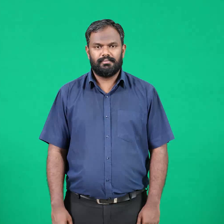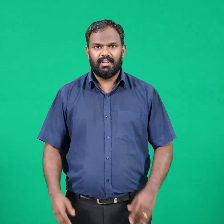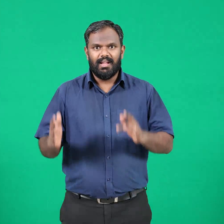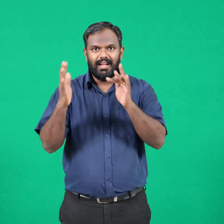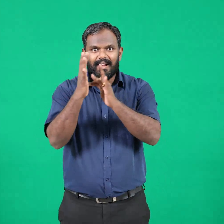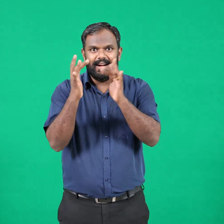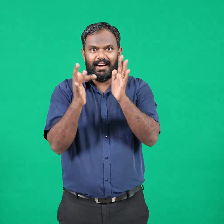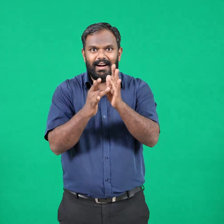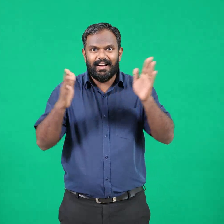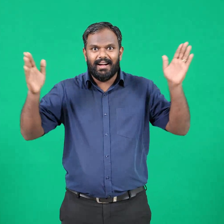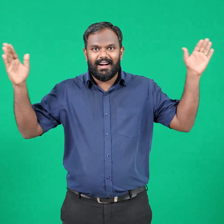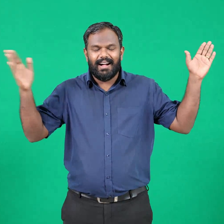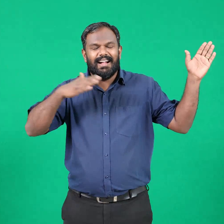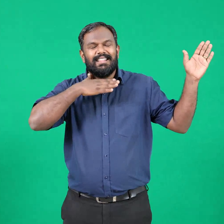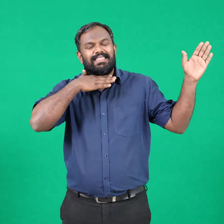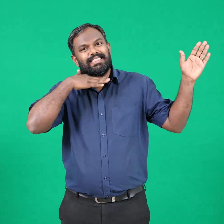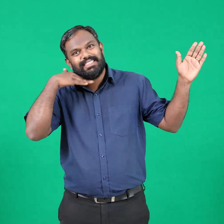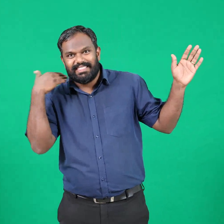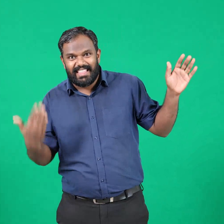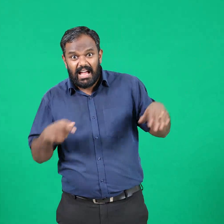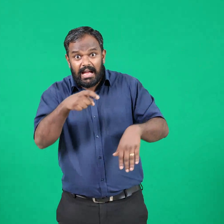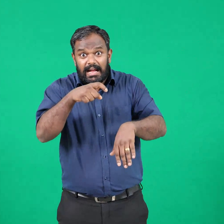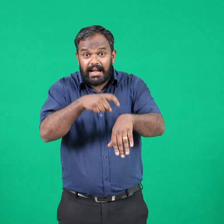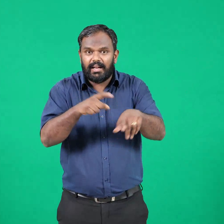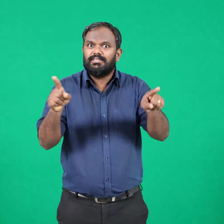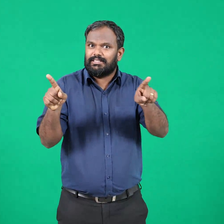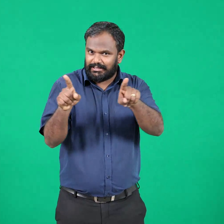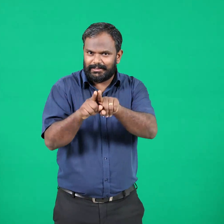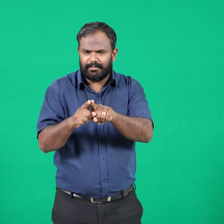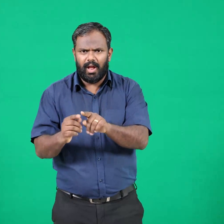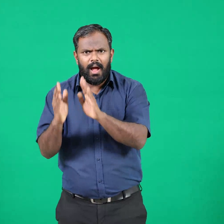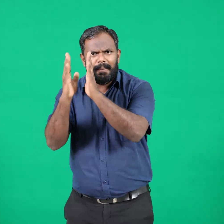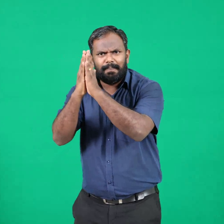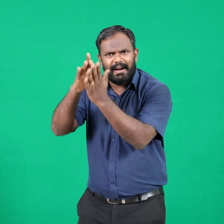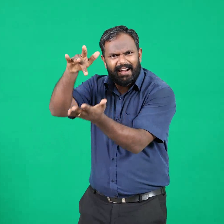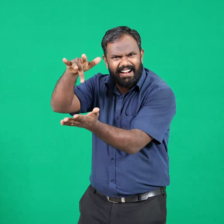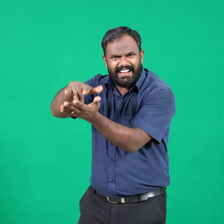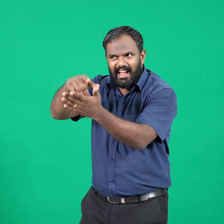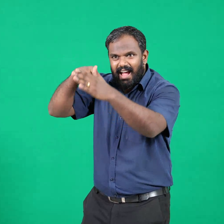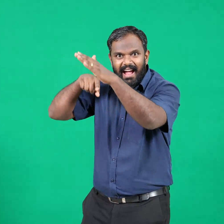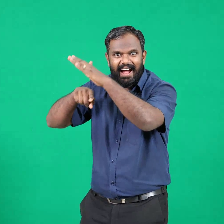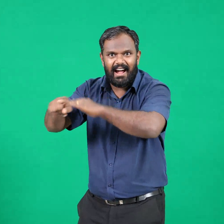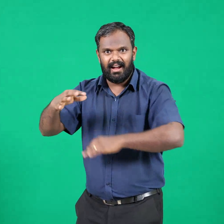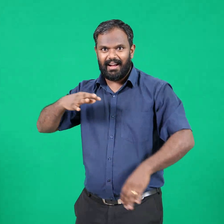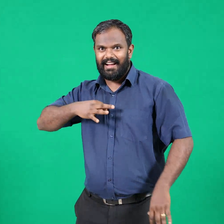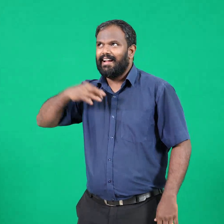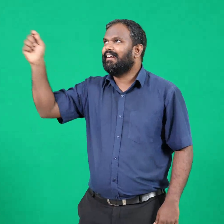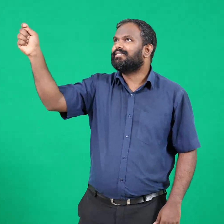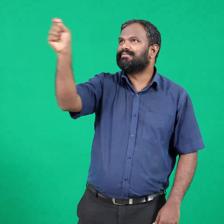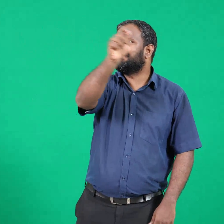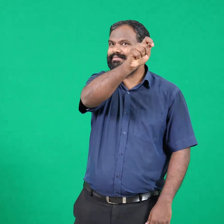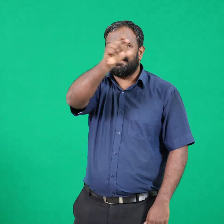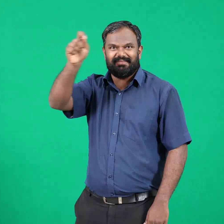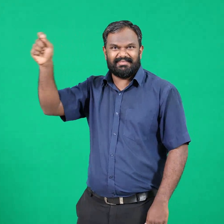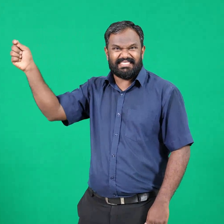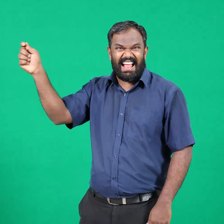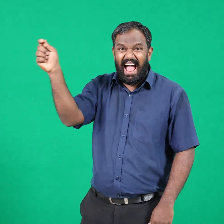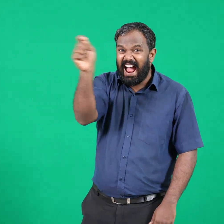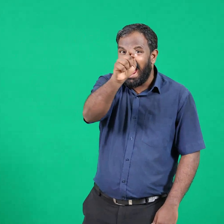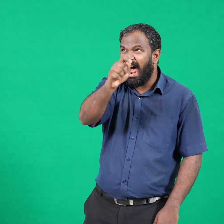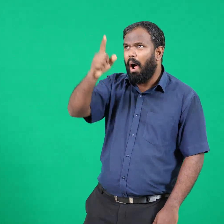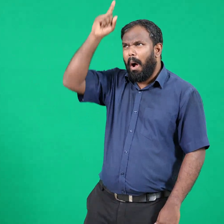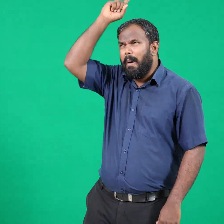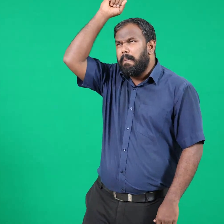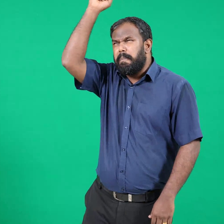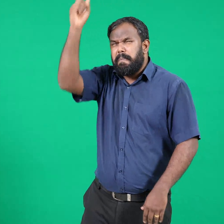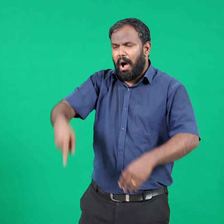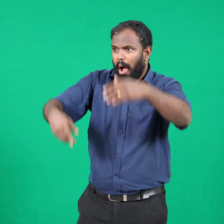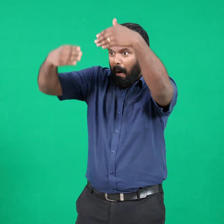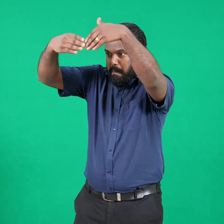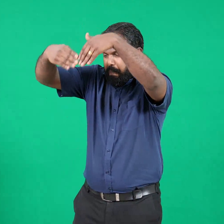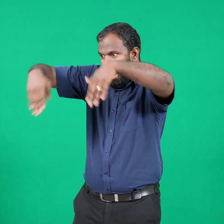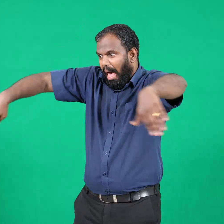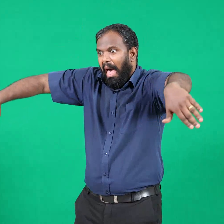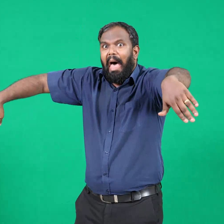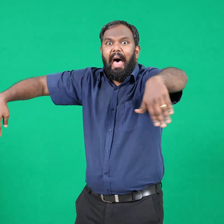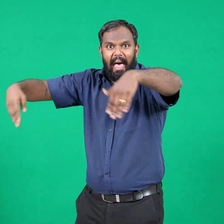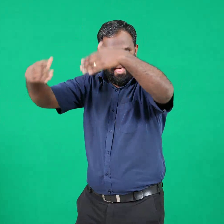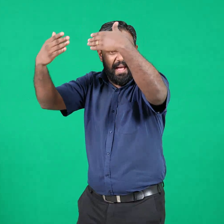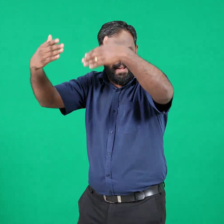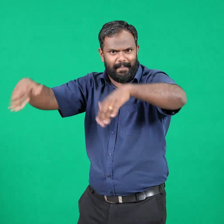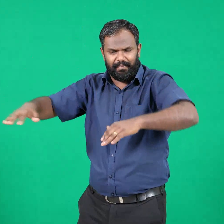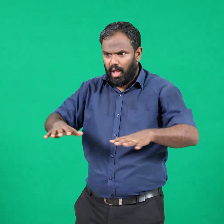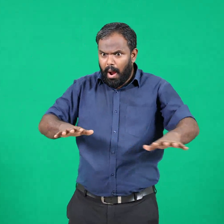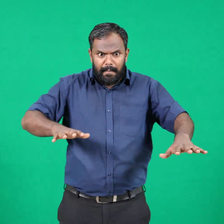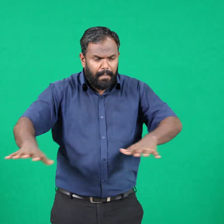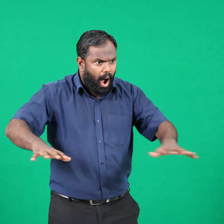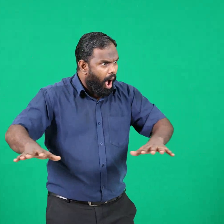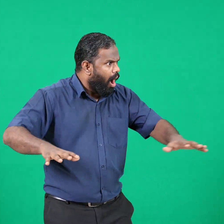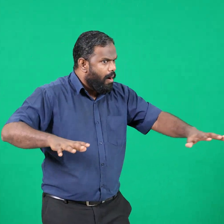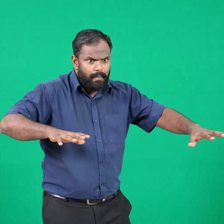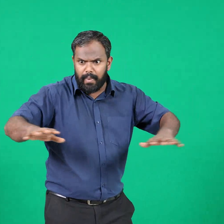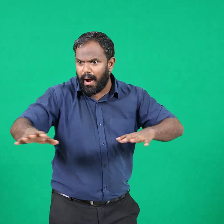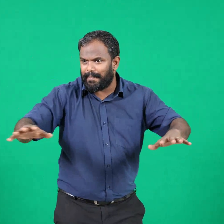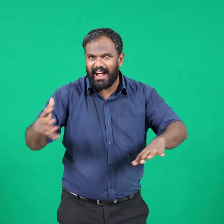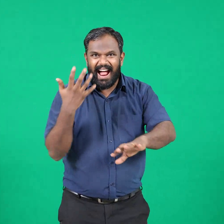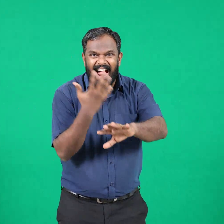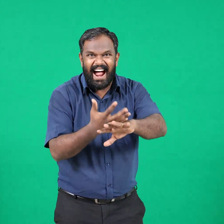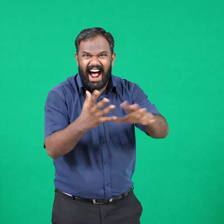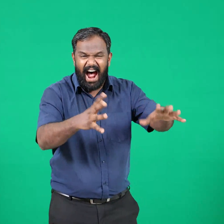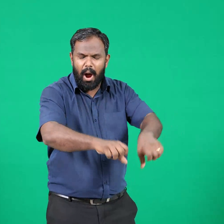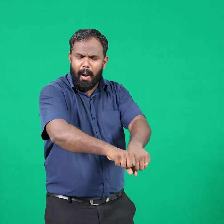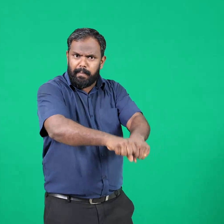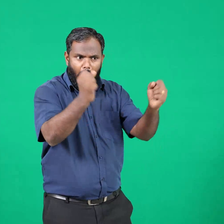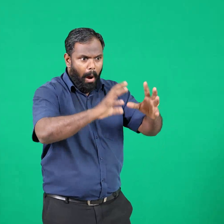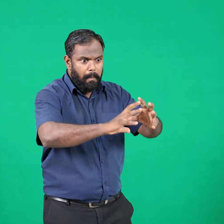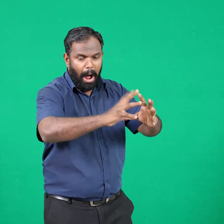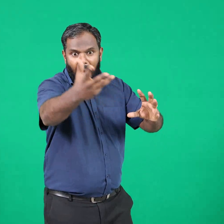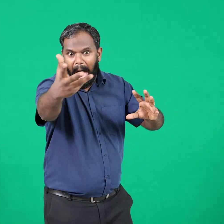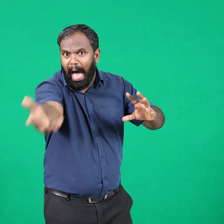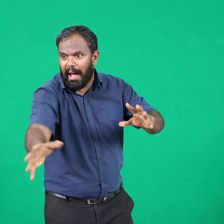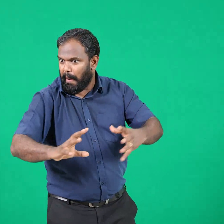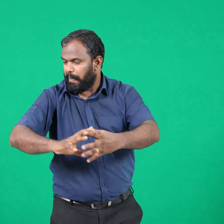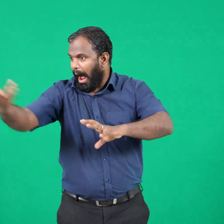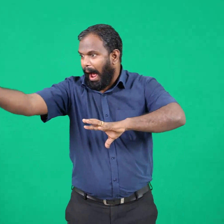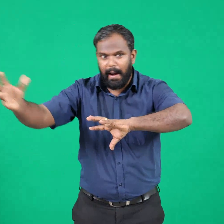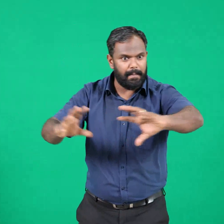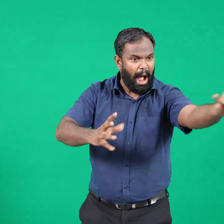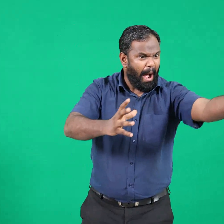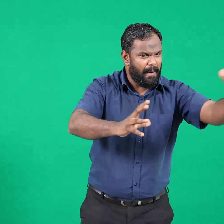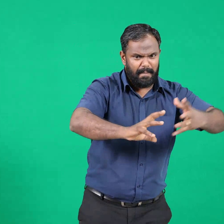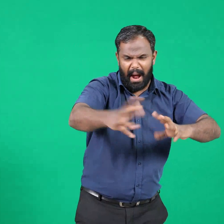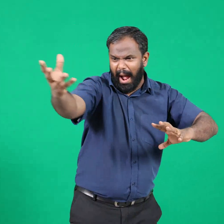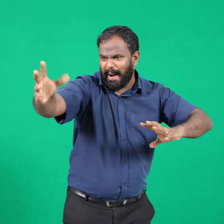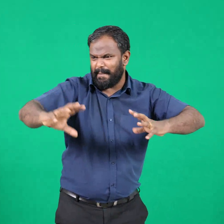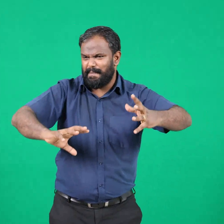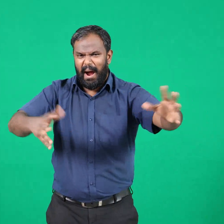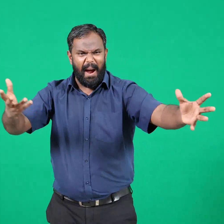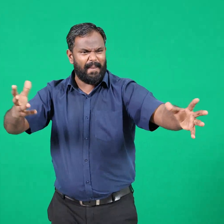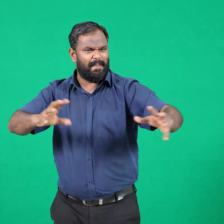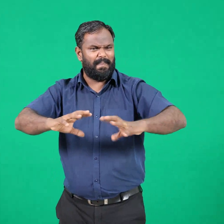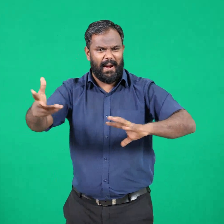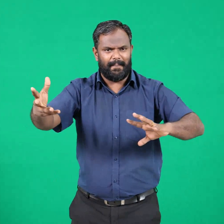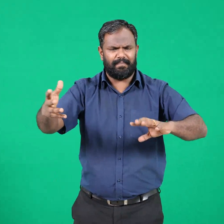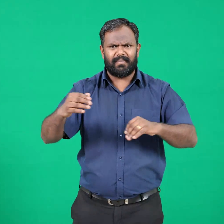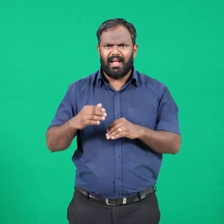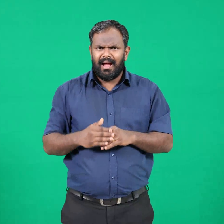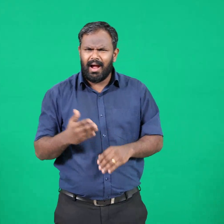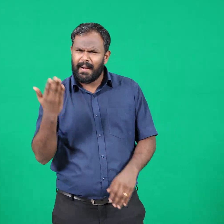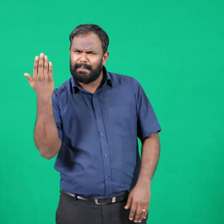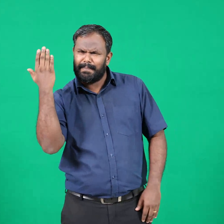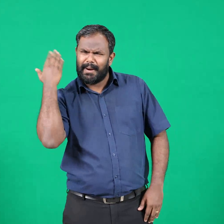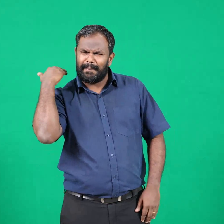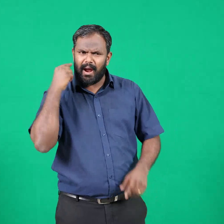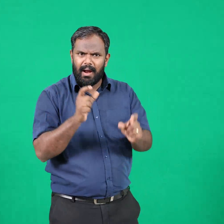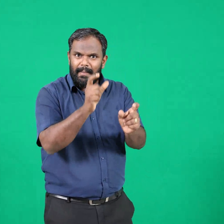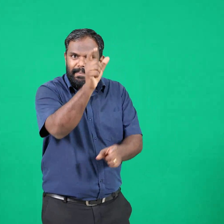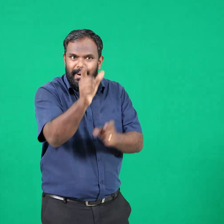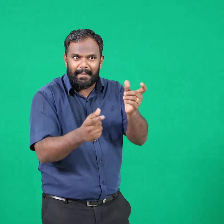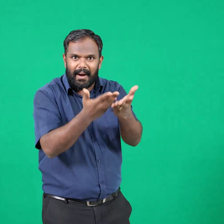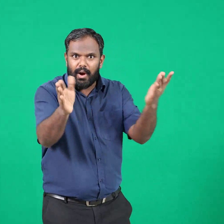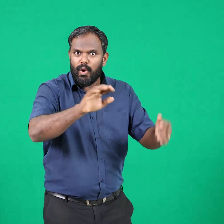At that moment the veil of the temple was torn in two from top to bottom. The earth quaked and the rocks were split.